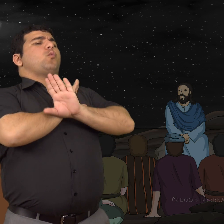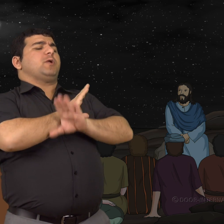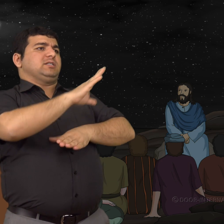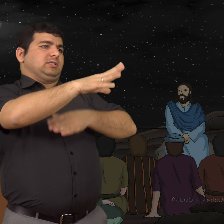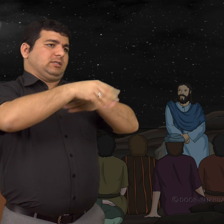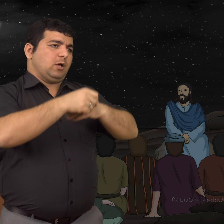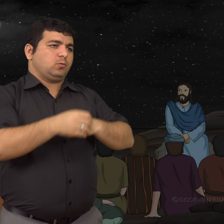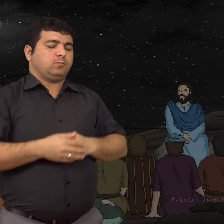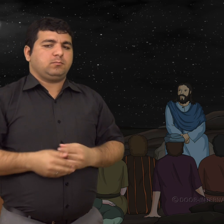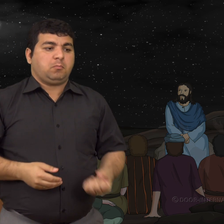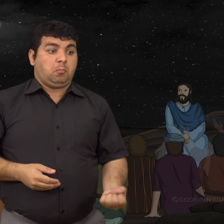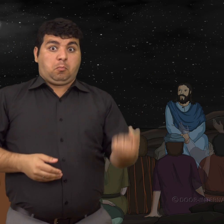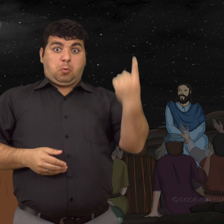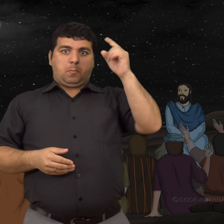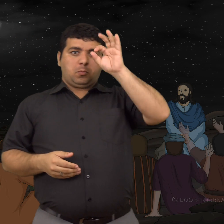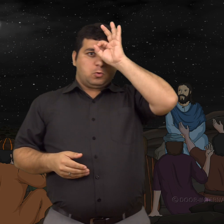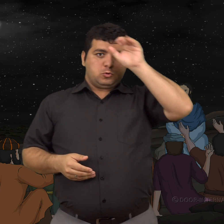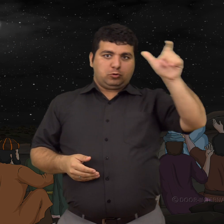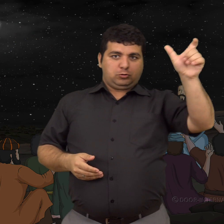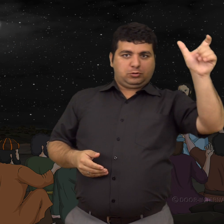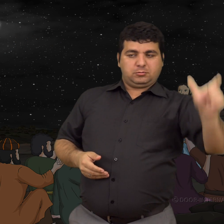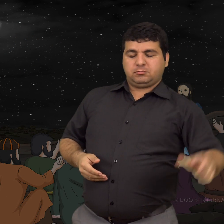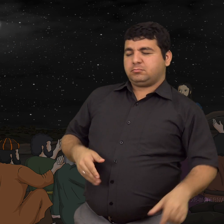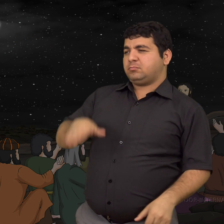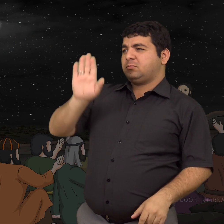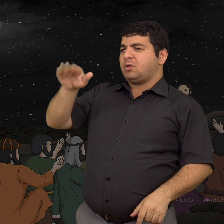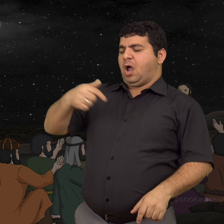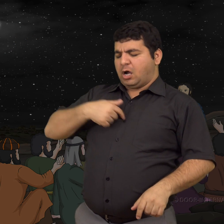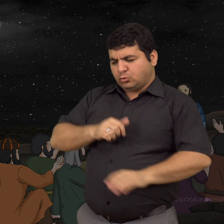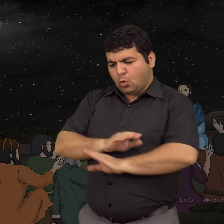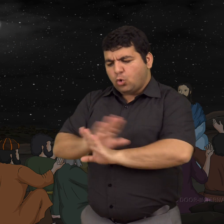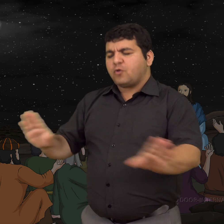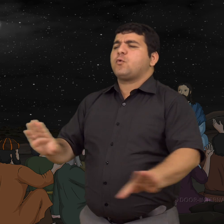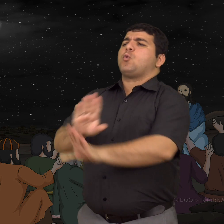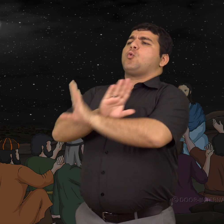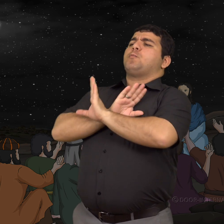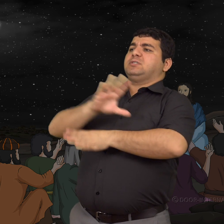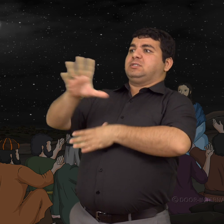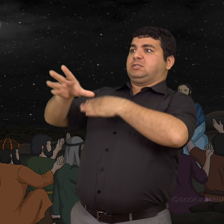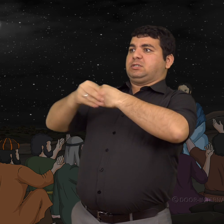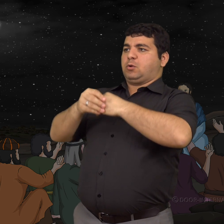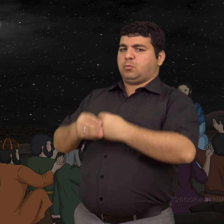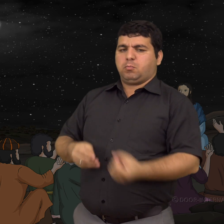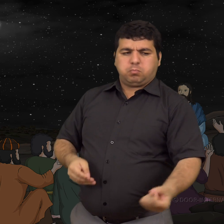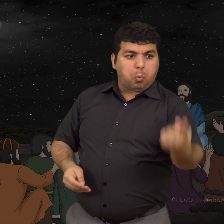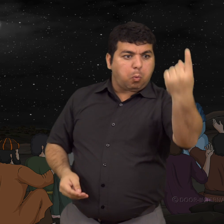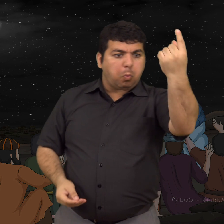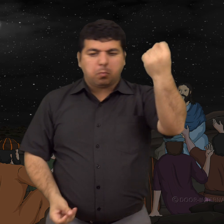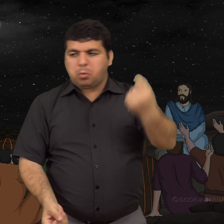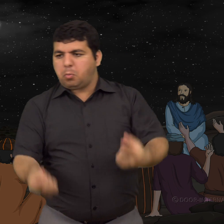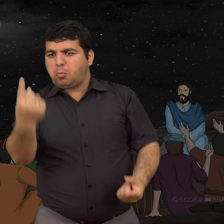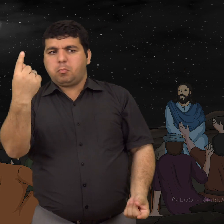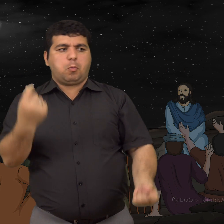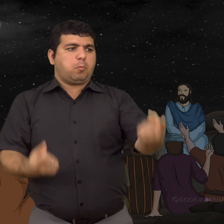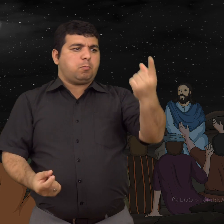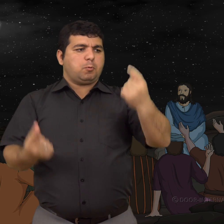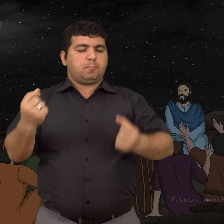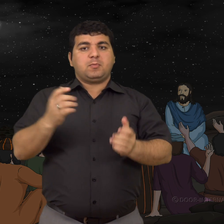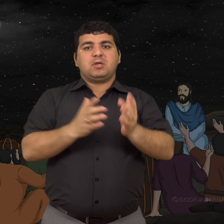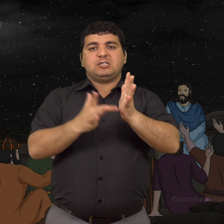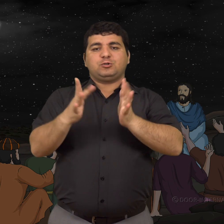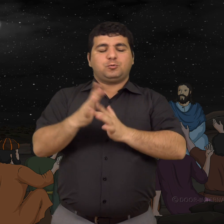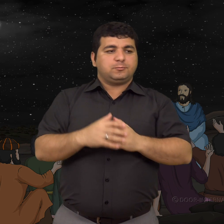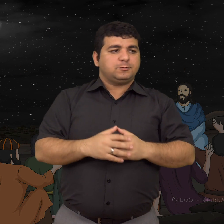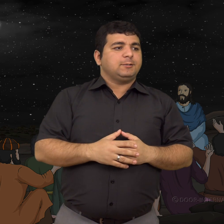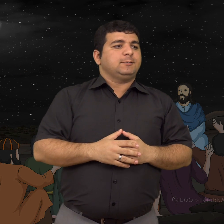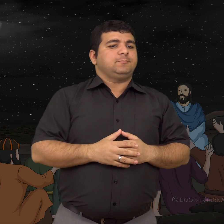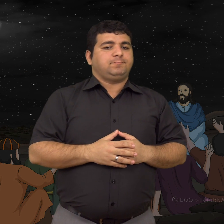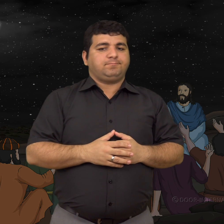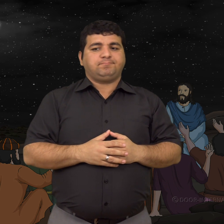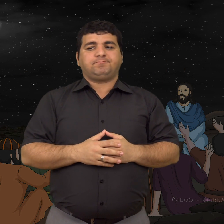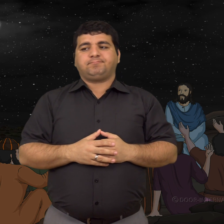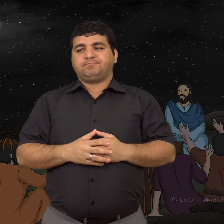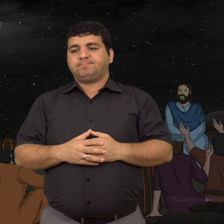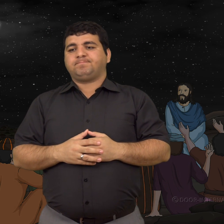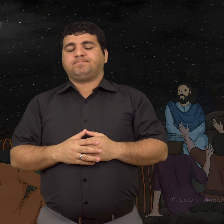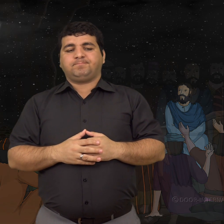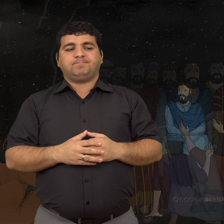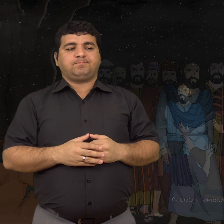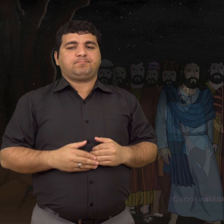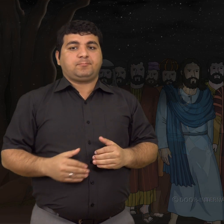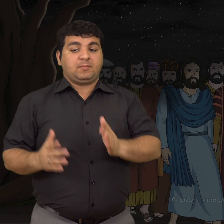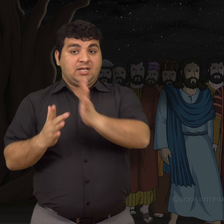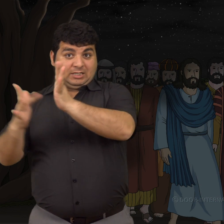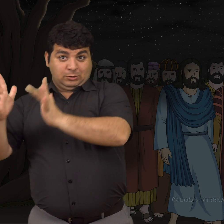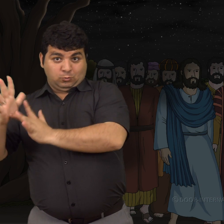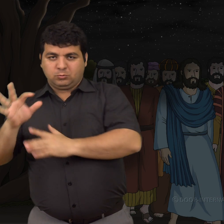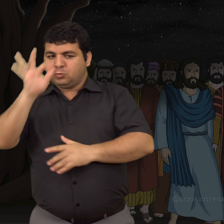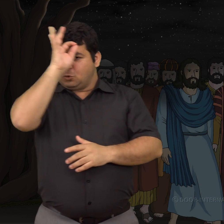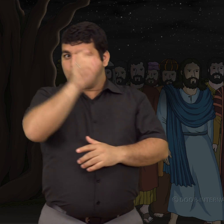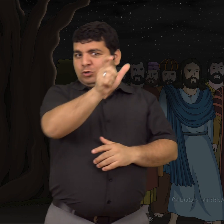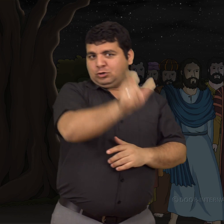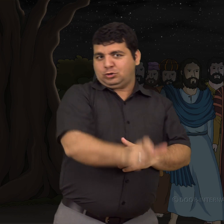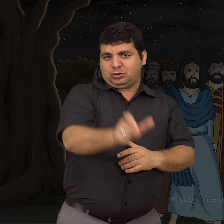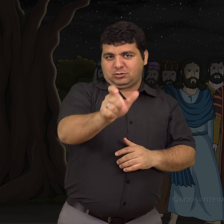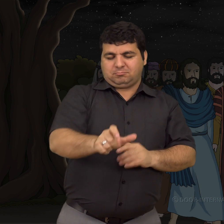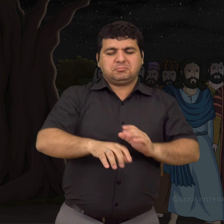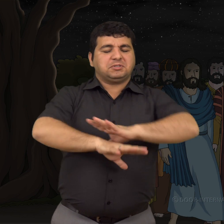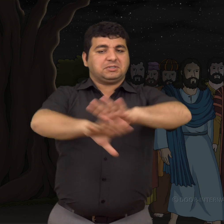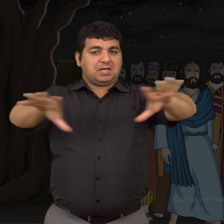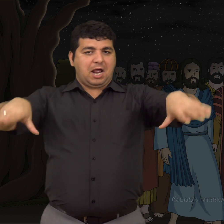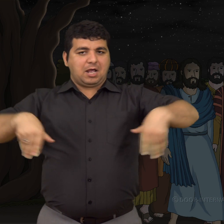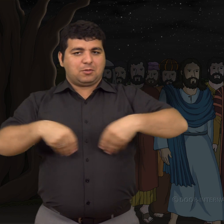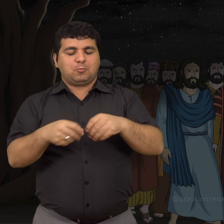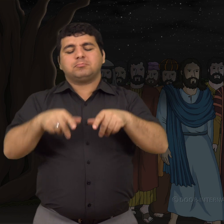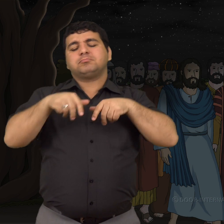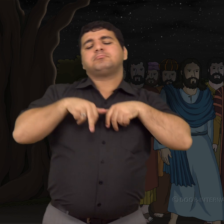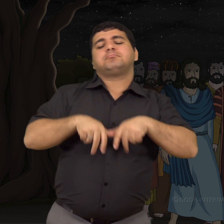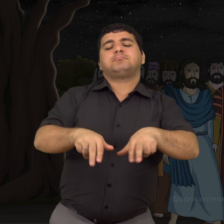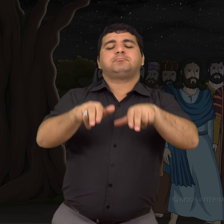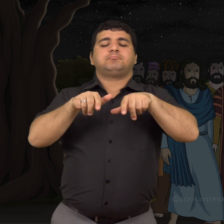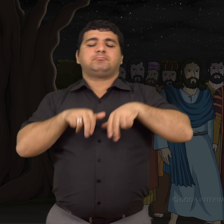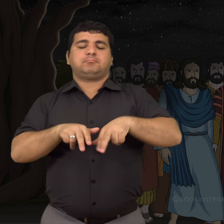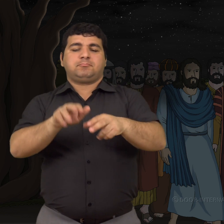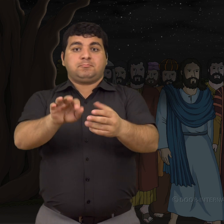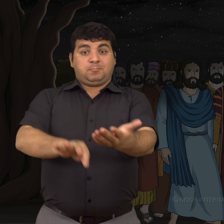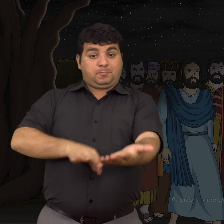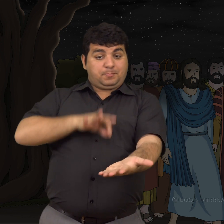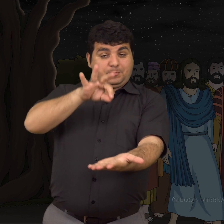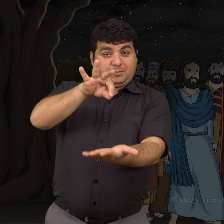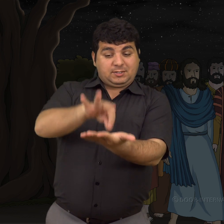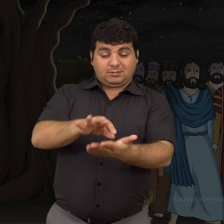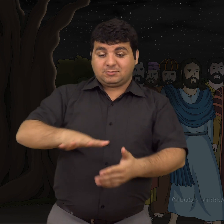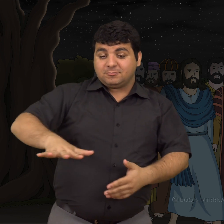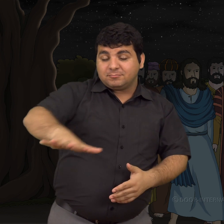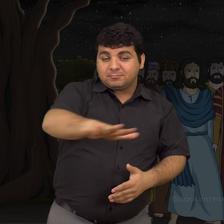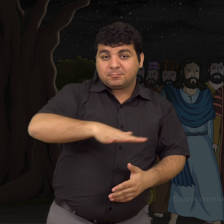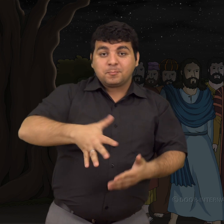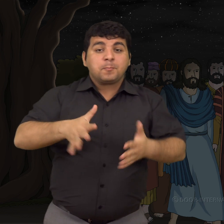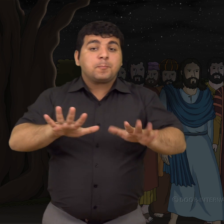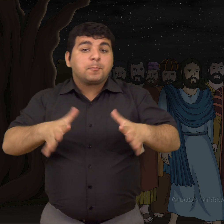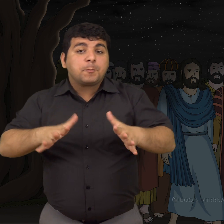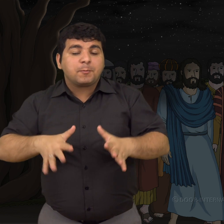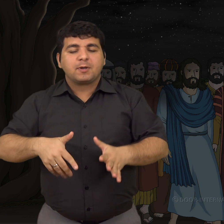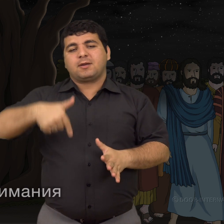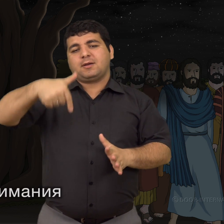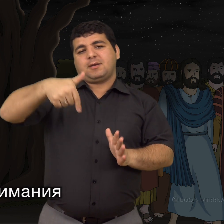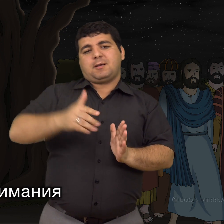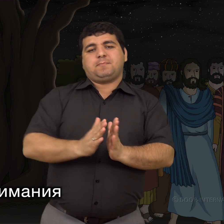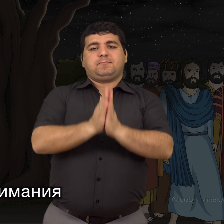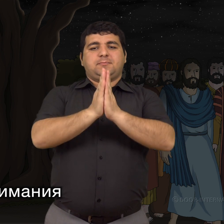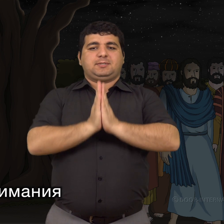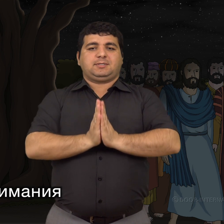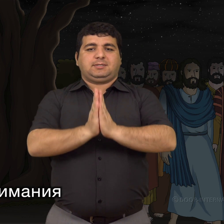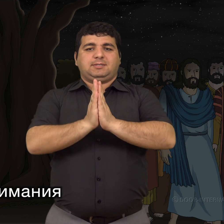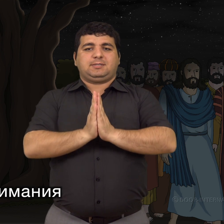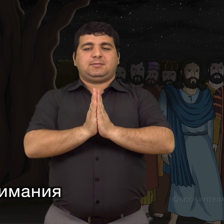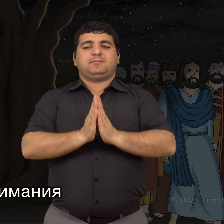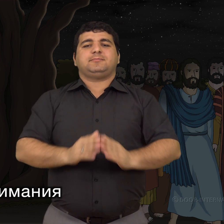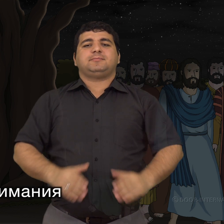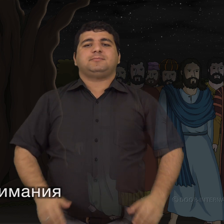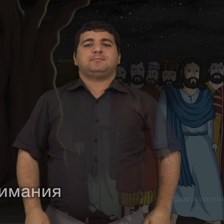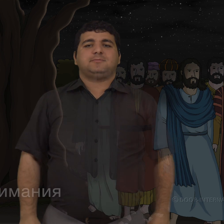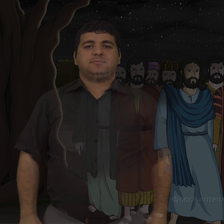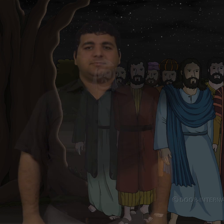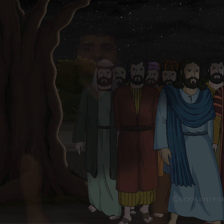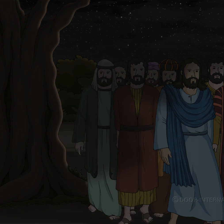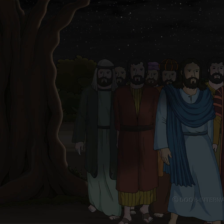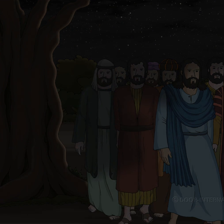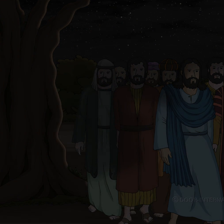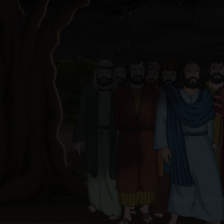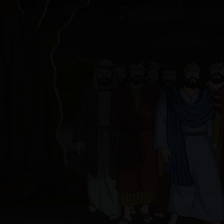And all the other disciples said the same thing. At that time Jesus went with His disciples to a place called Gethsemane, and He told them, “Sit here while I go over there and pray.” Then came the day of Unleavened Bread on which the Passover lamb was to be sacrificed. Jesus sent Peter and John, saying, “Go and prepare for us to eat the Passover.” “Where do You want us to prepare it?” they asked. He answered, “When you enter the city, a man carrying a jug of water will meet you. Follow him to the house he enters, and say to the owner of that house, ‘The Teacher asks: Where is the guest room, where I may eat the Passover with My disciples?’ And he will show you a large upper room, already furnished. Make preparations there.” So they went and found it just as Jesus had told them. And they prepared the Passover. When the hour had come, Jesus reclined at the table with His apostles.